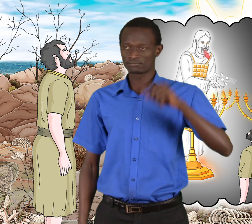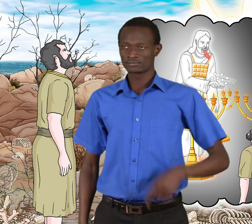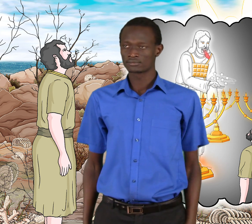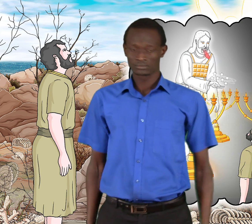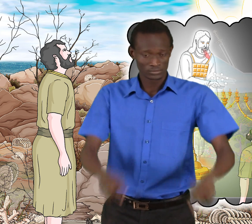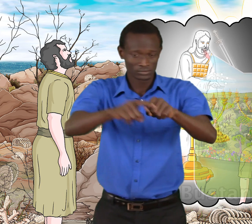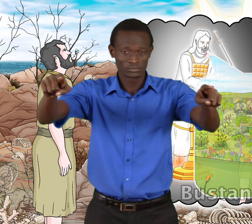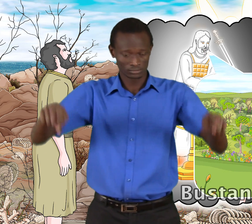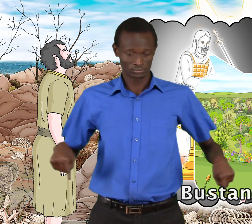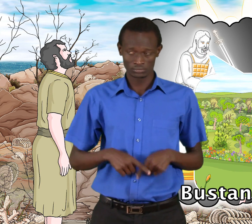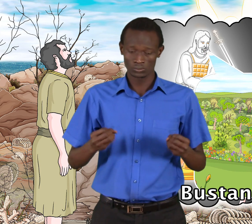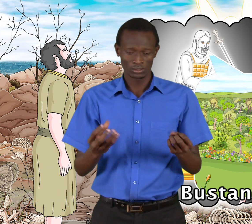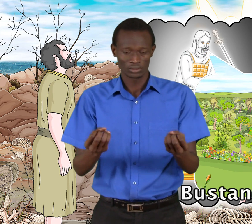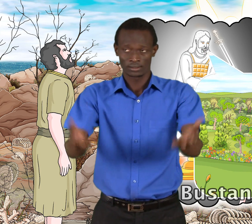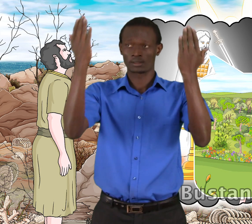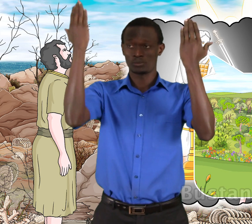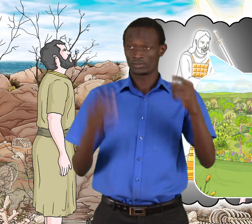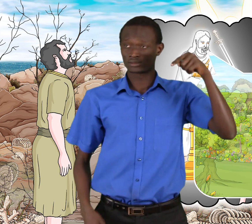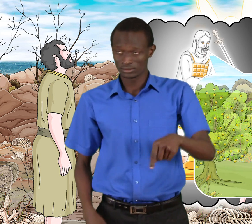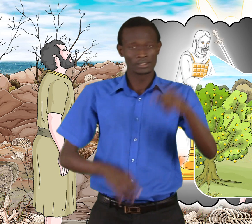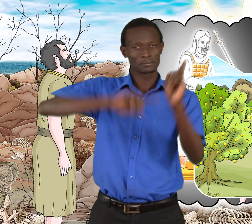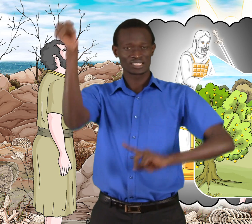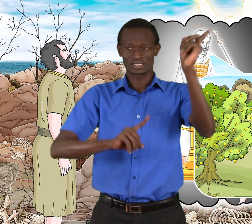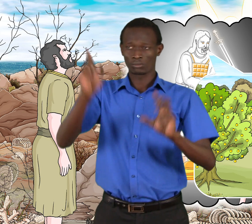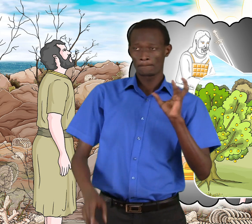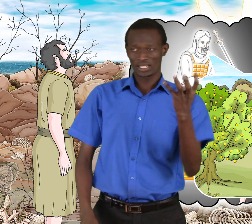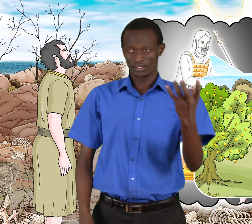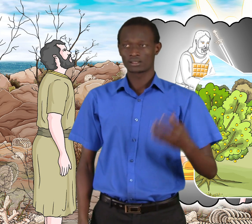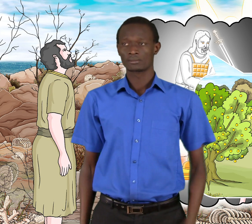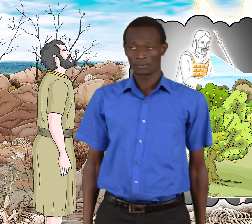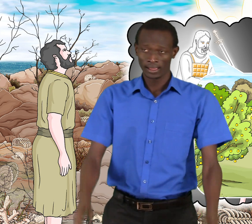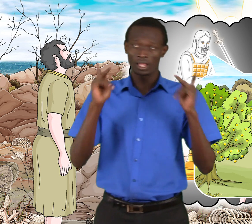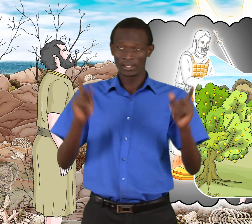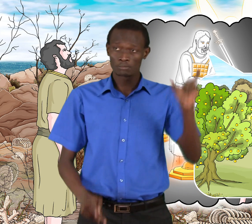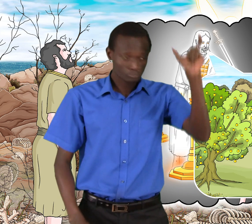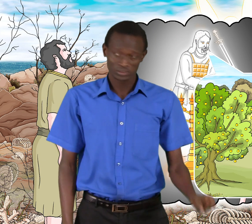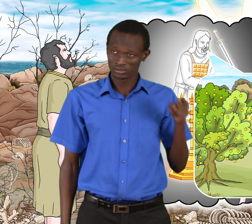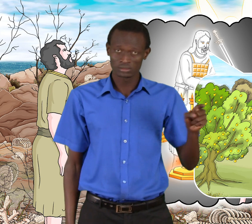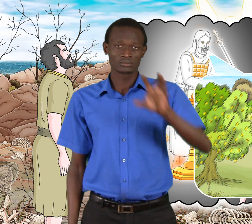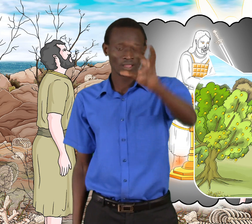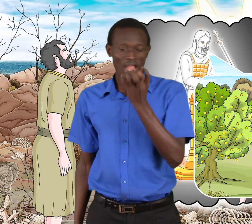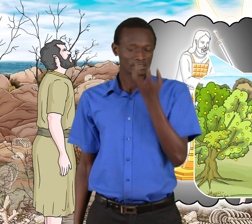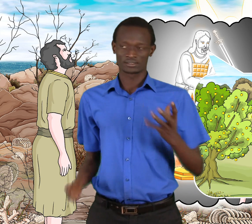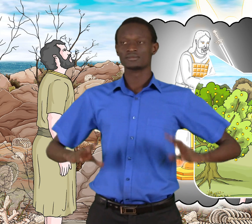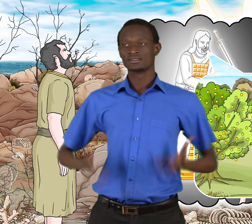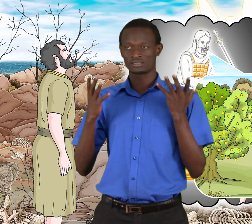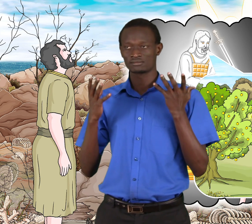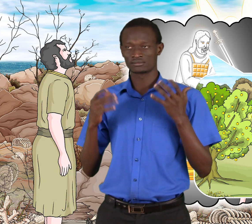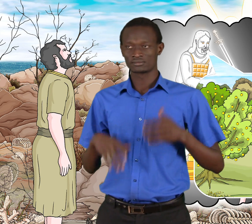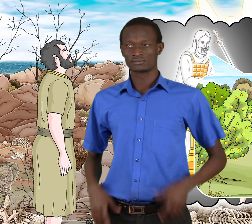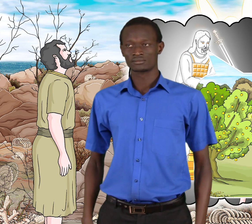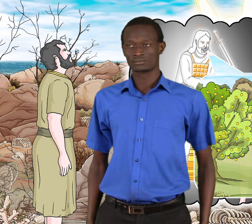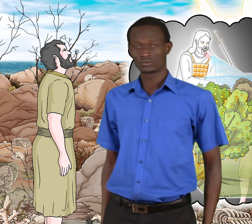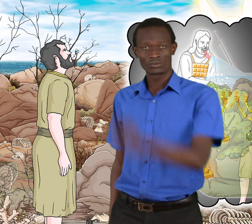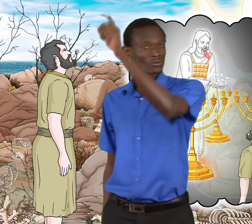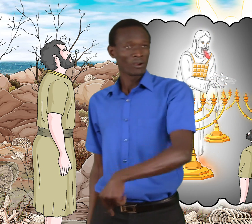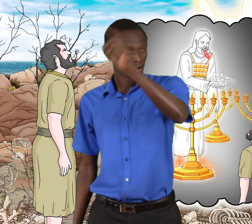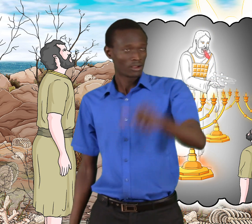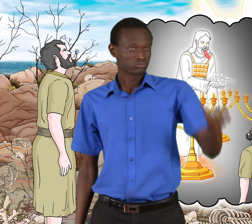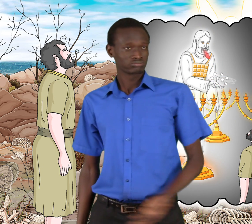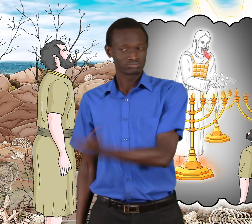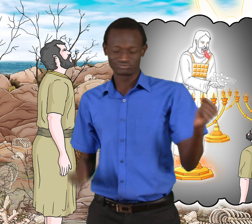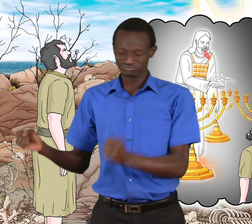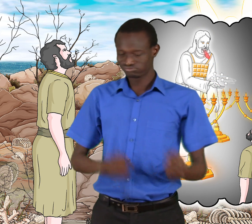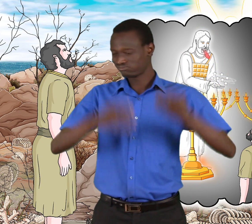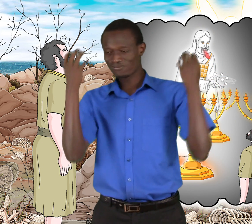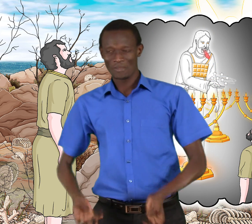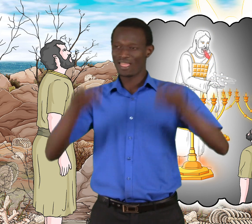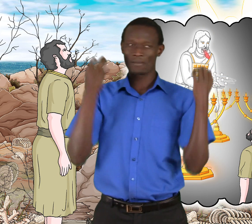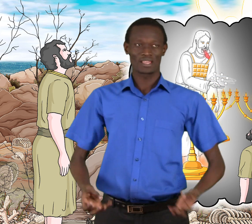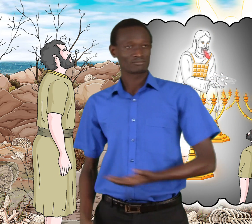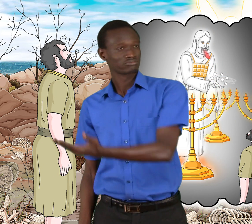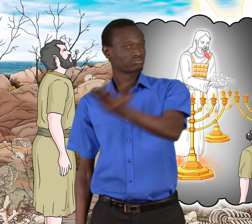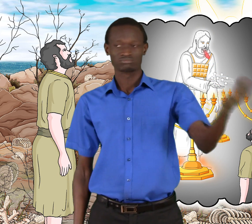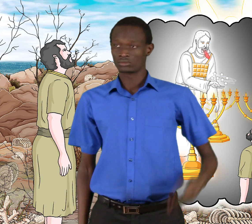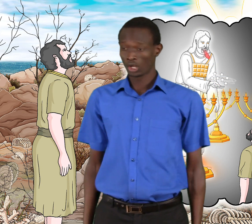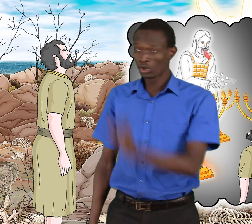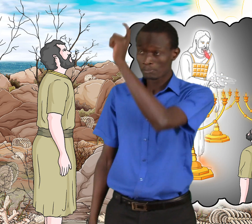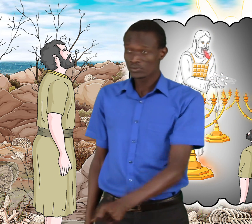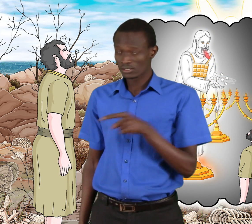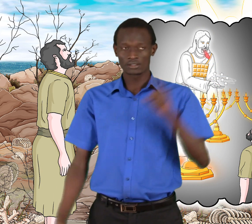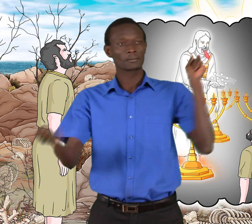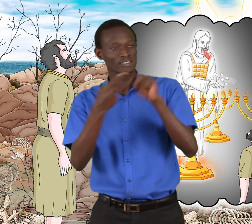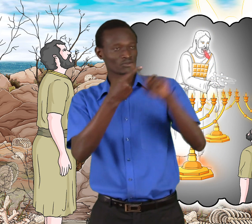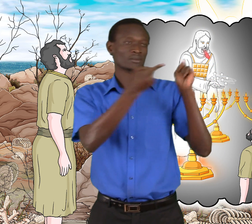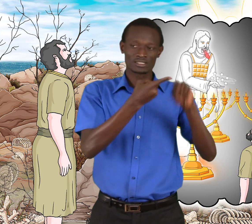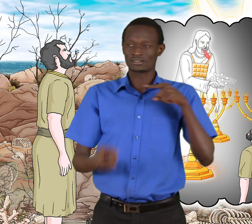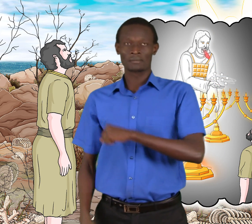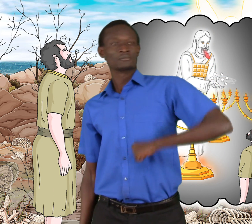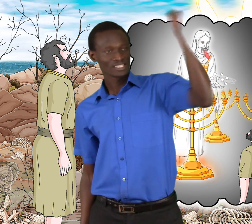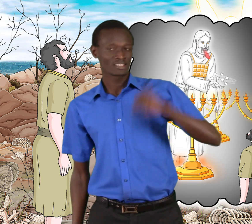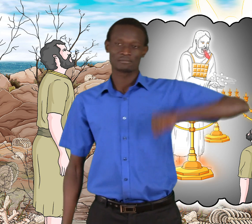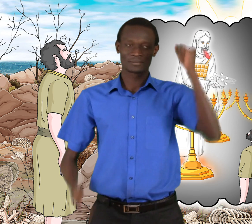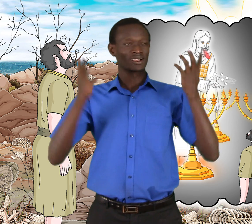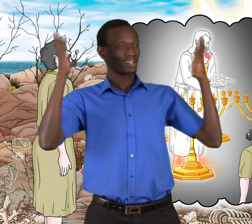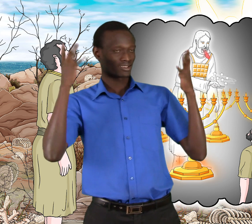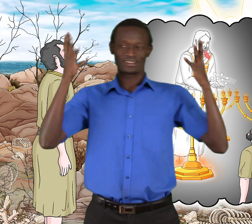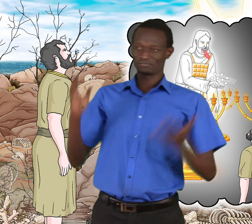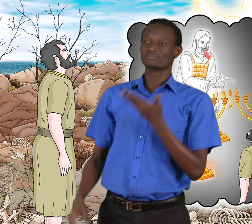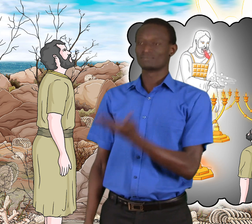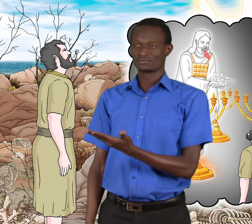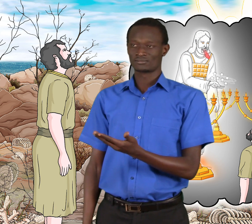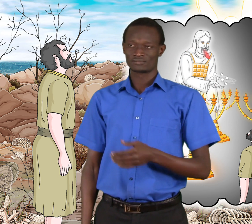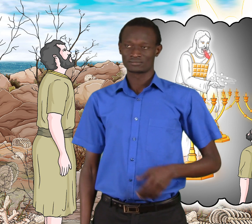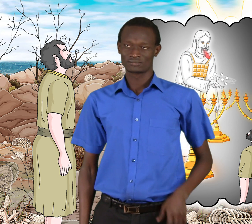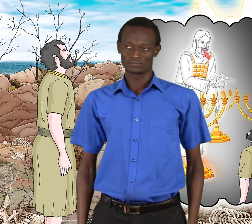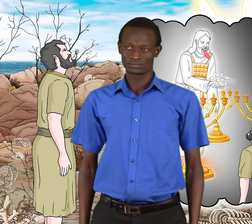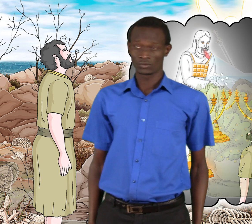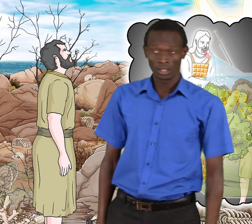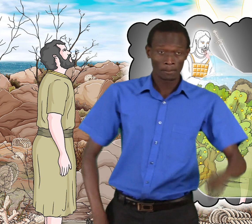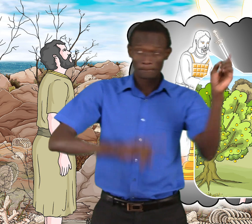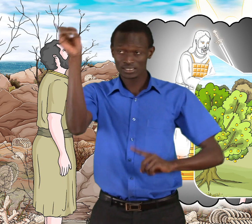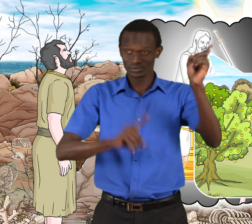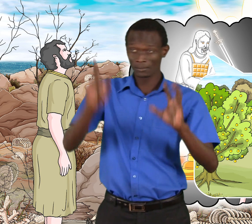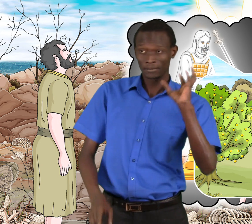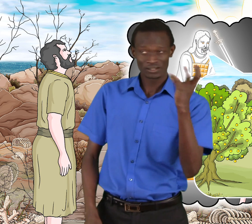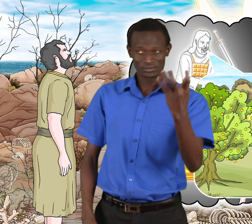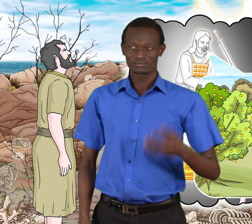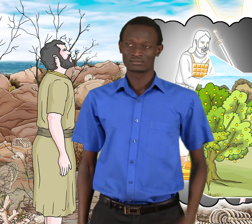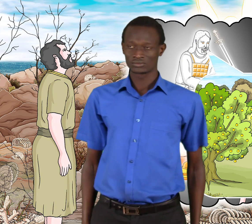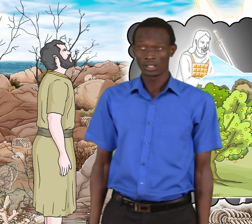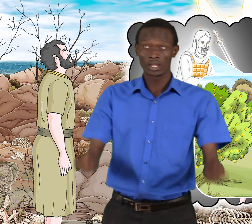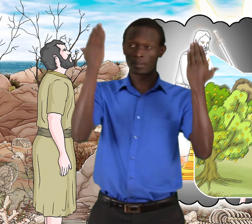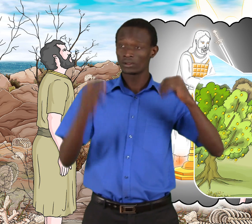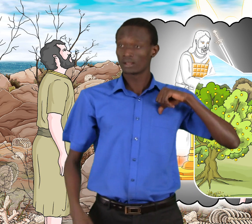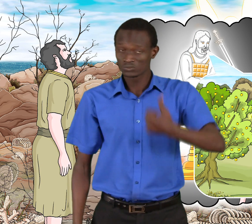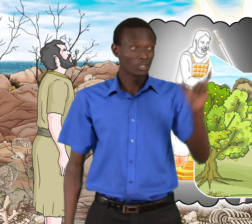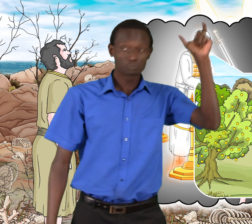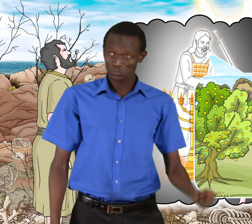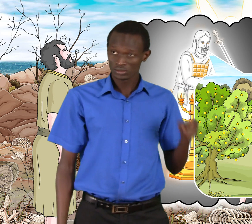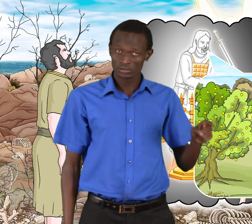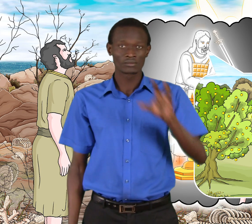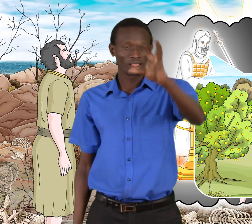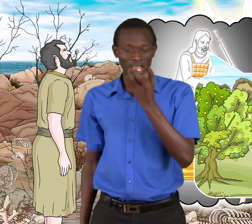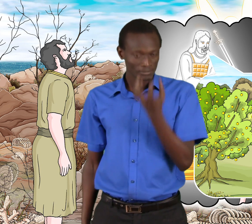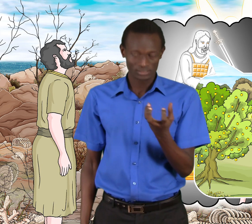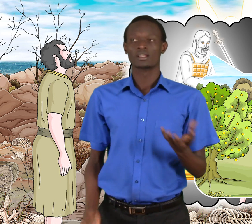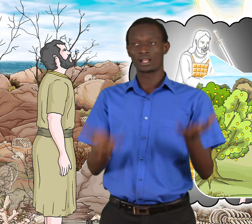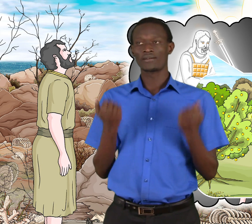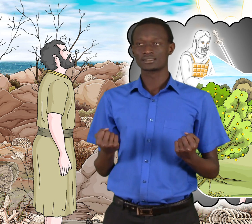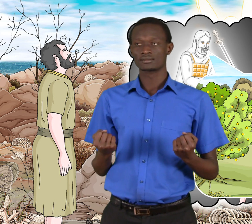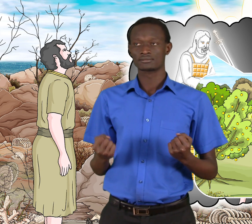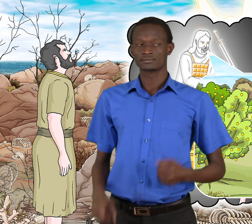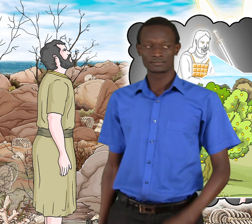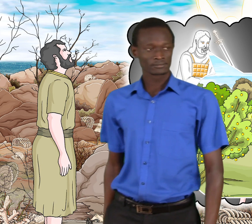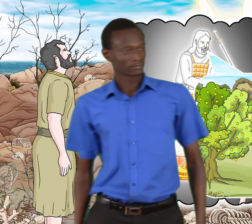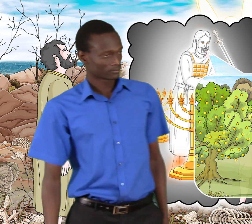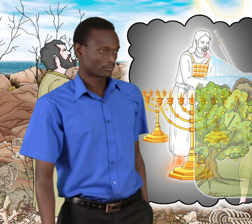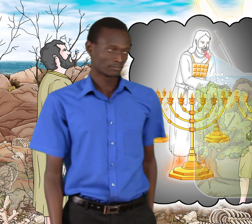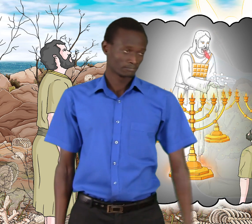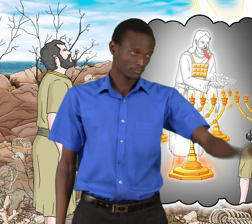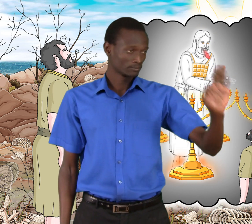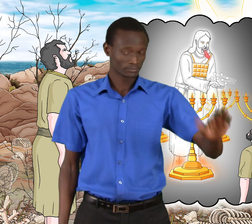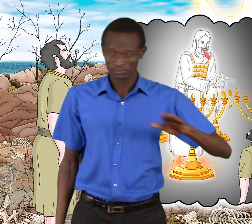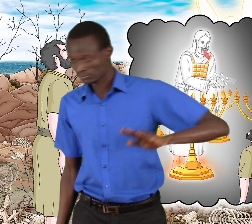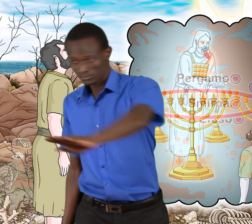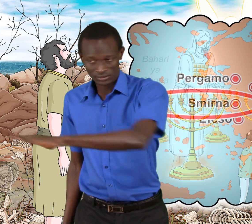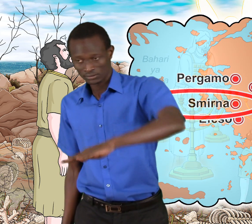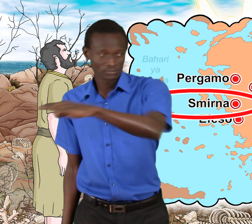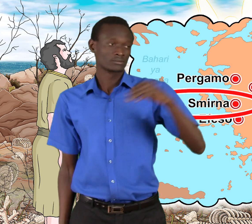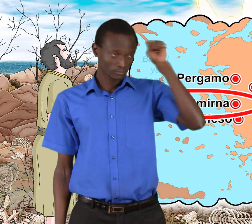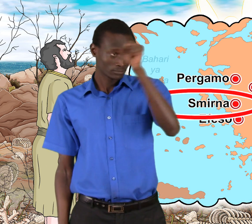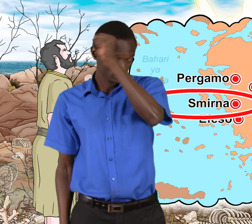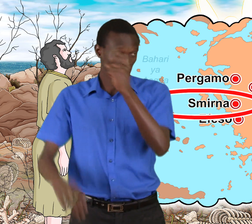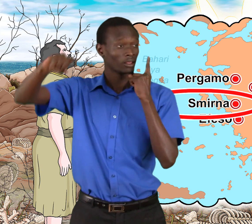To the one who overcomes, I will grant the right to eat from the tree of life in the Paradise of God.